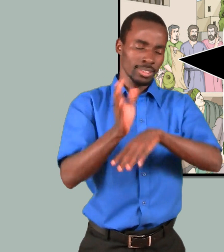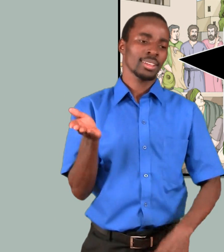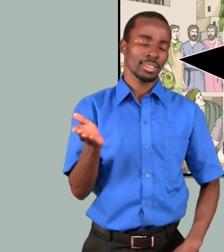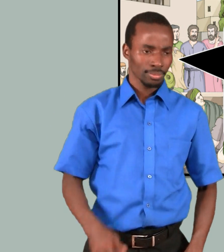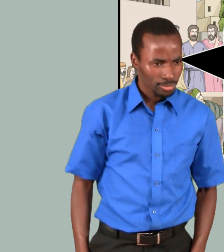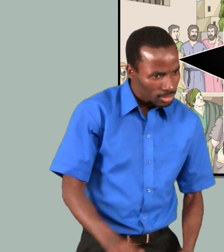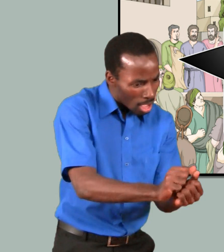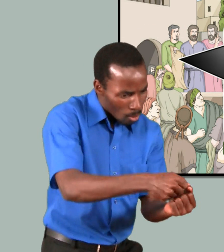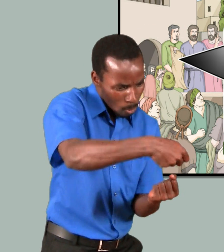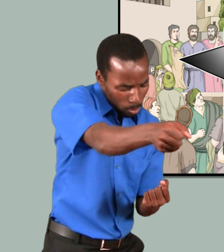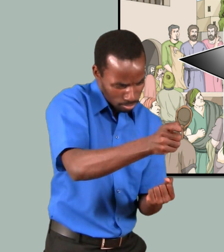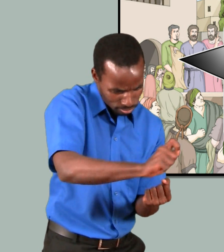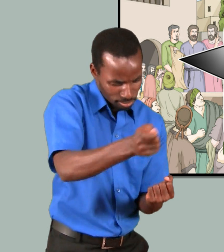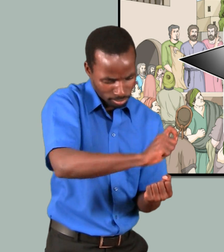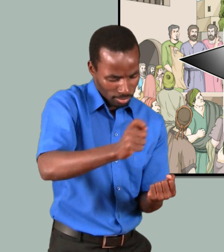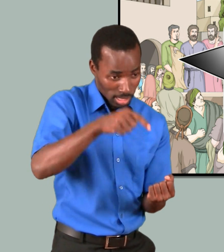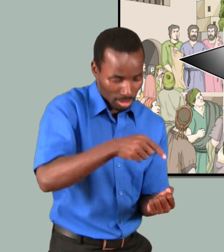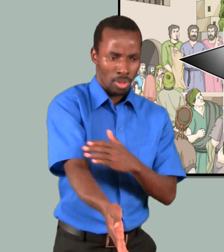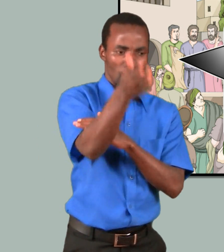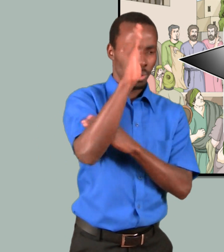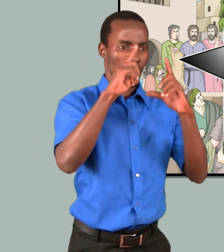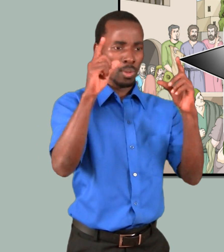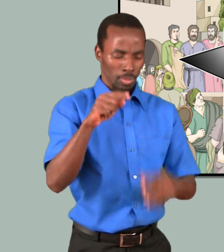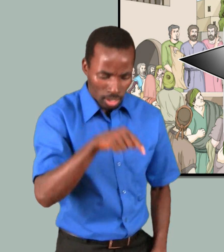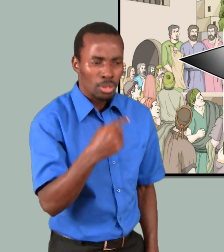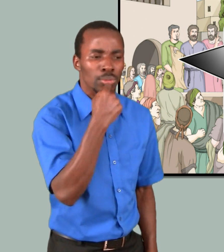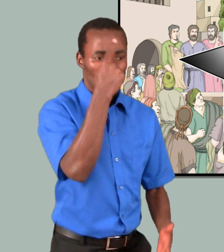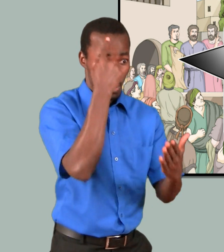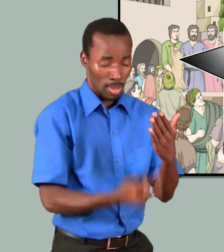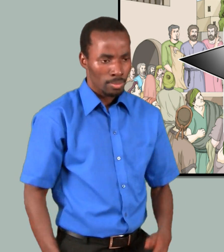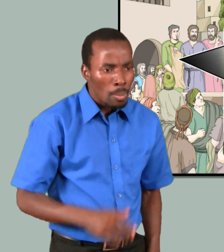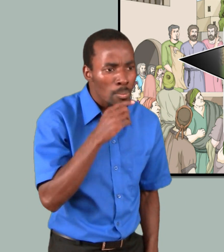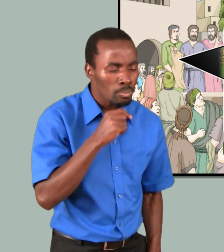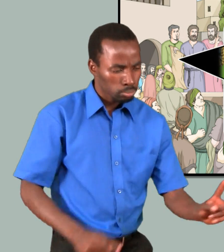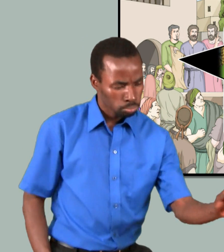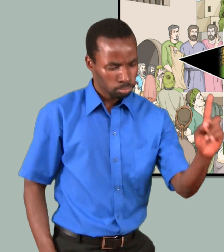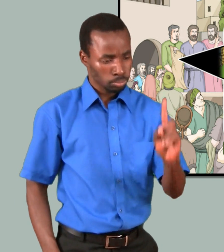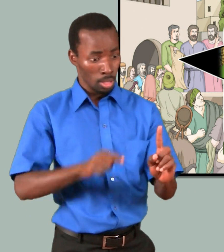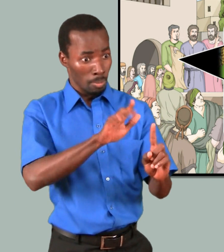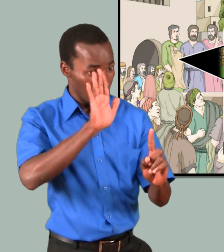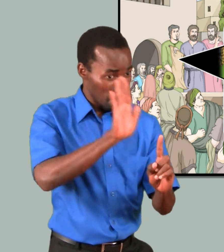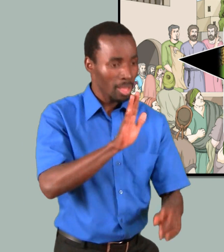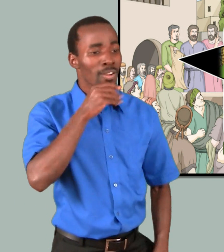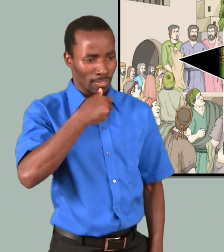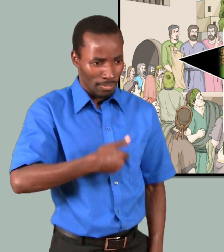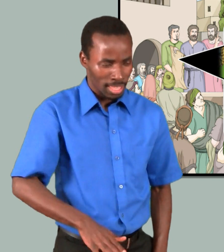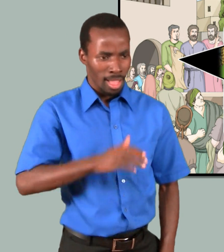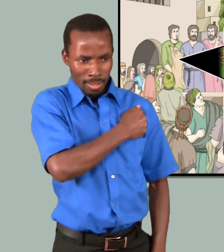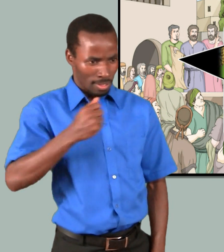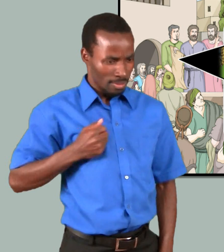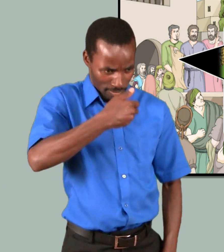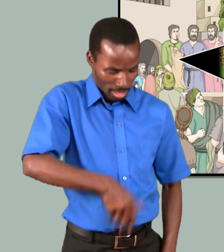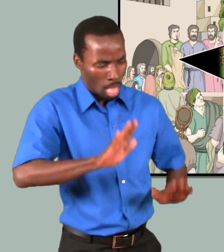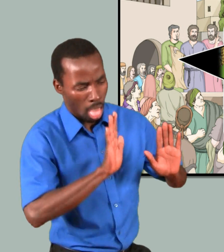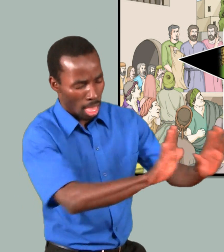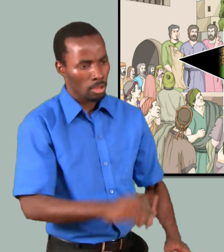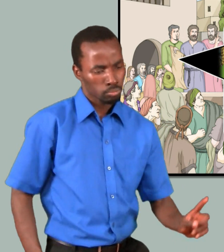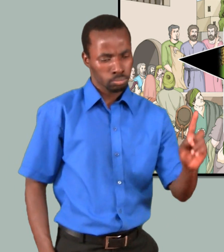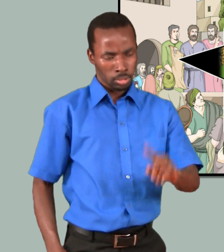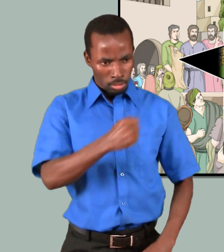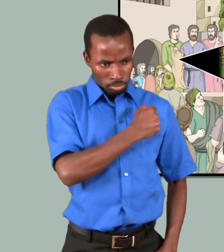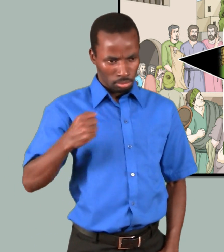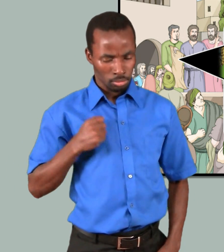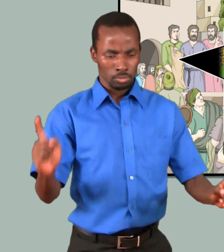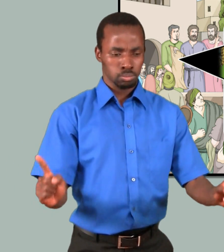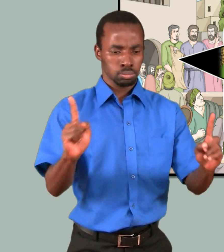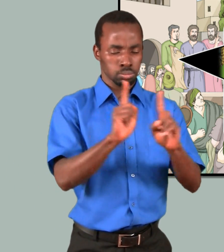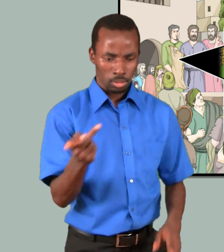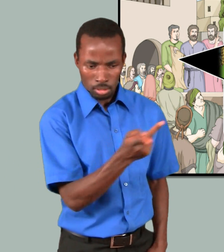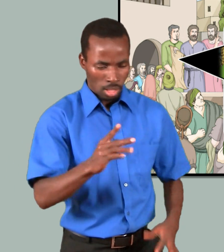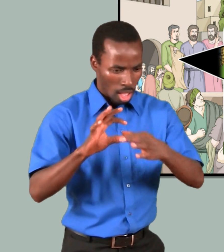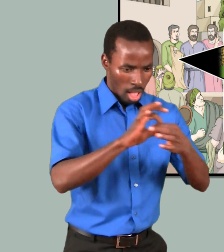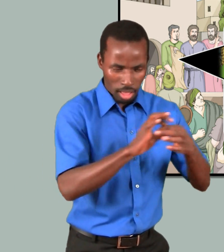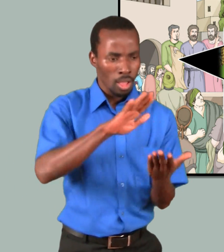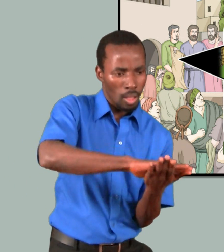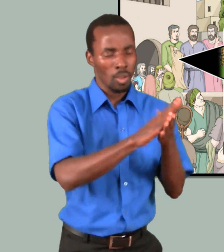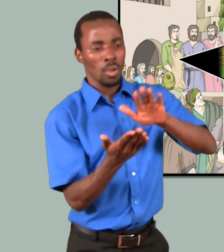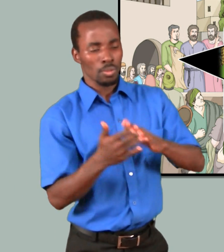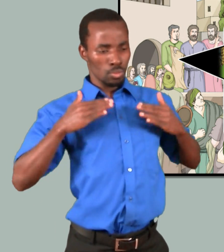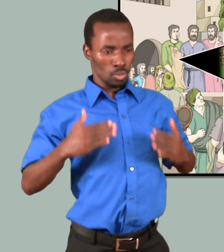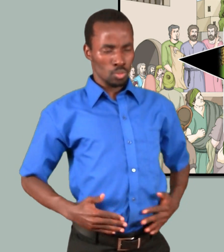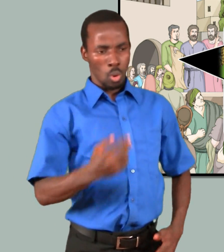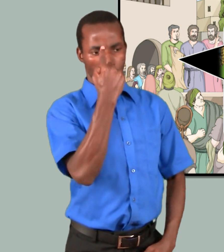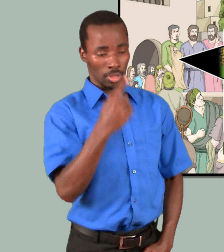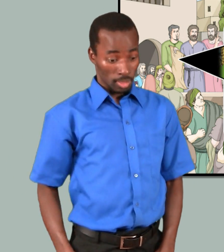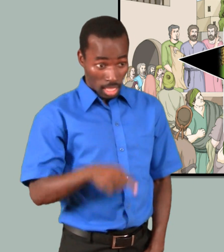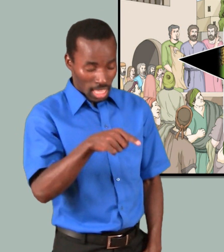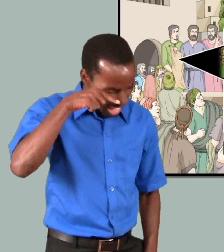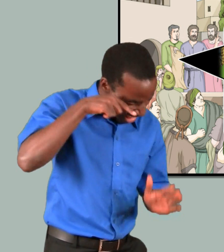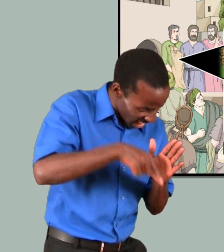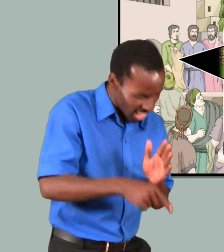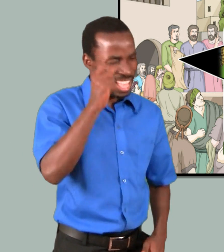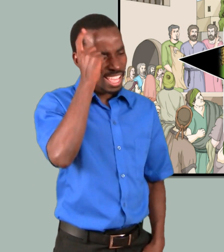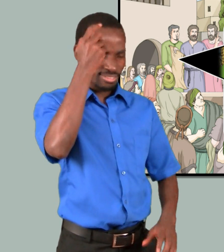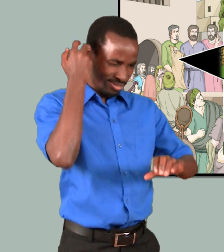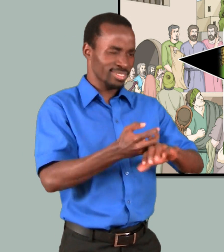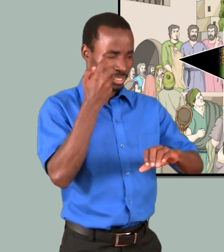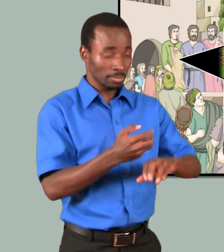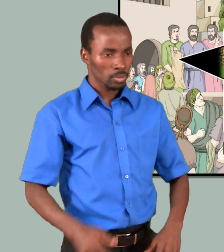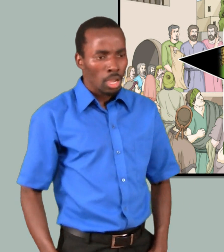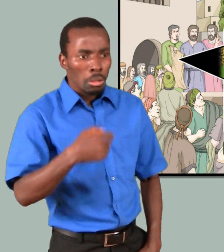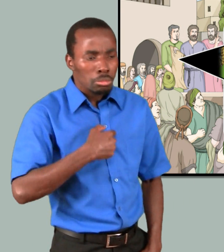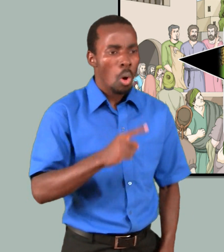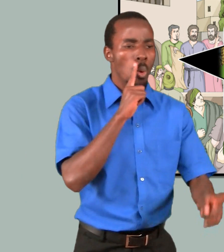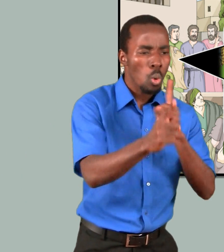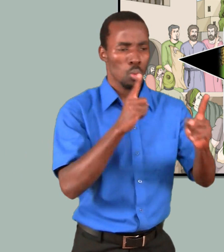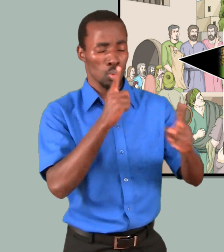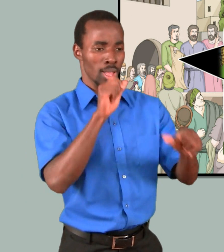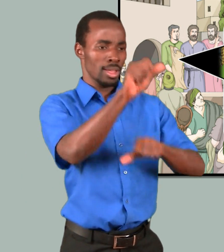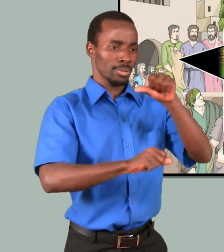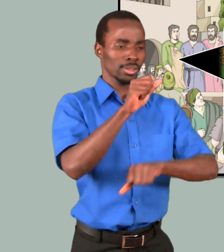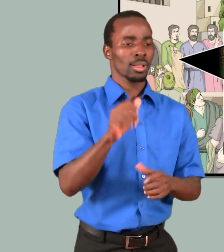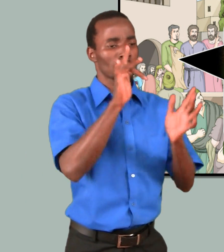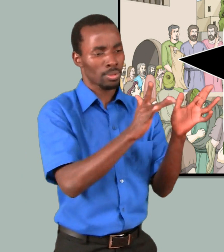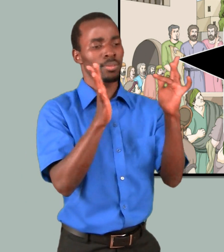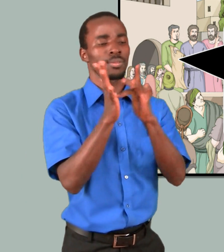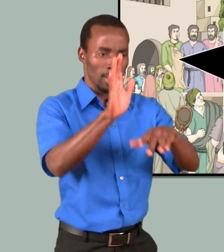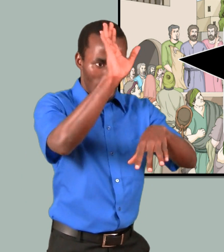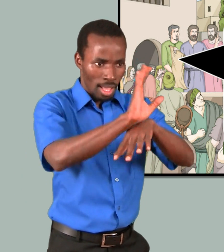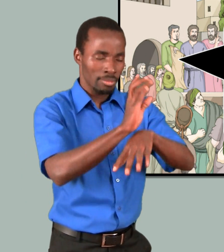“For this reason a man will leave his father and mother and be united to his wife, and the two will become one flesh.”